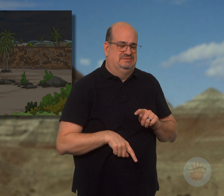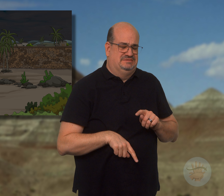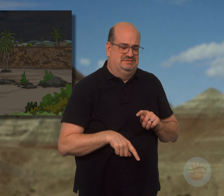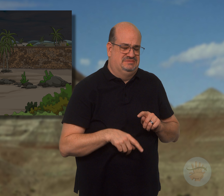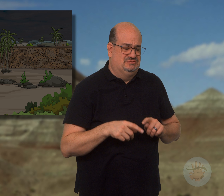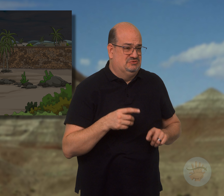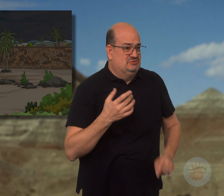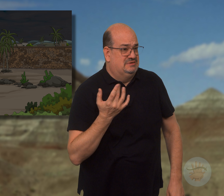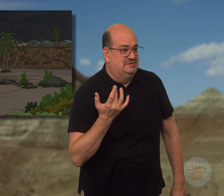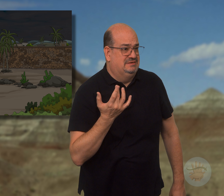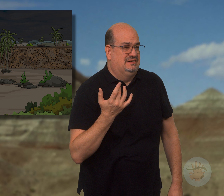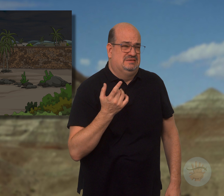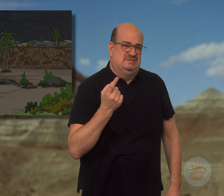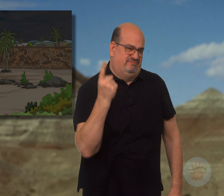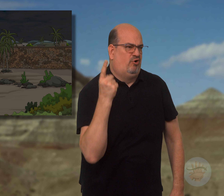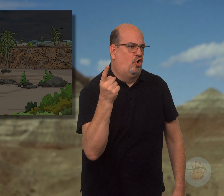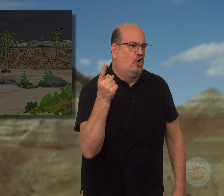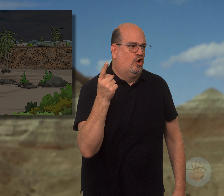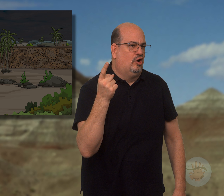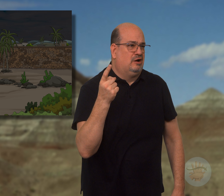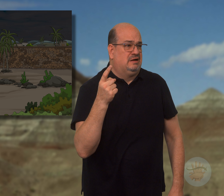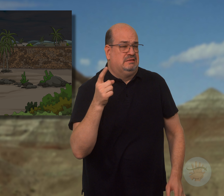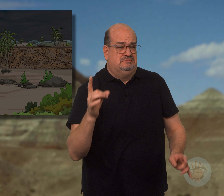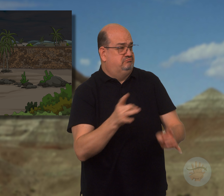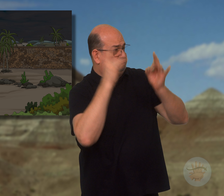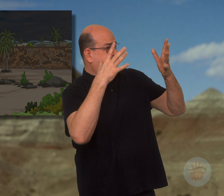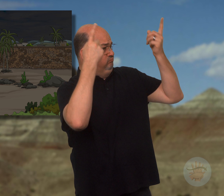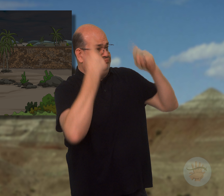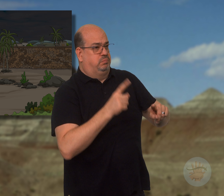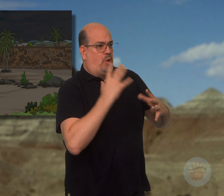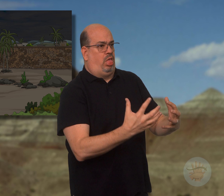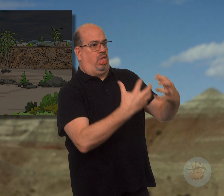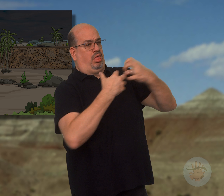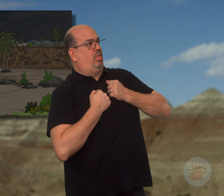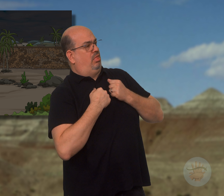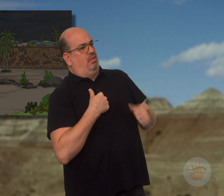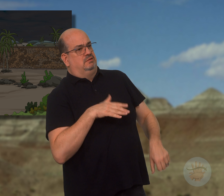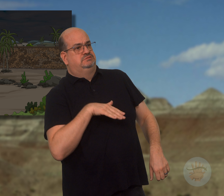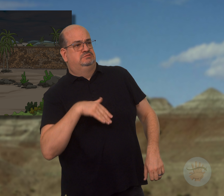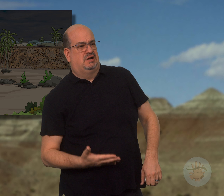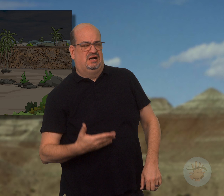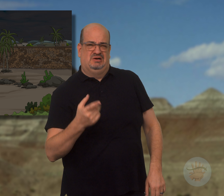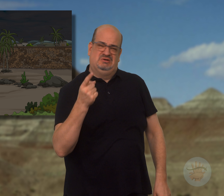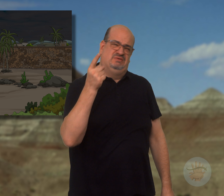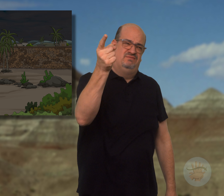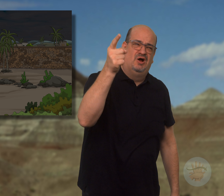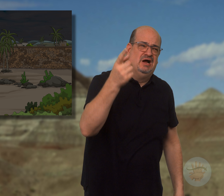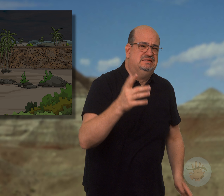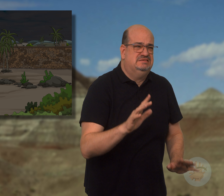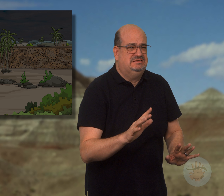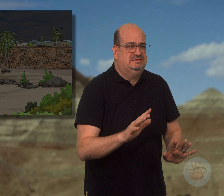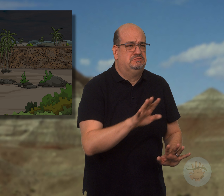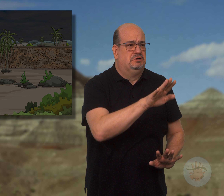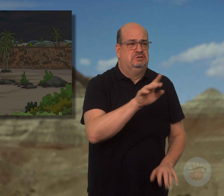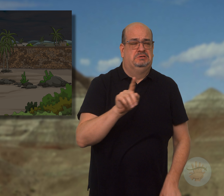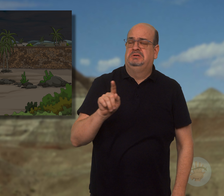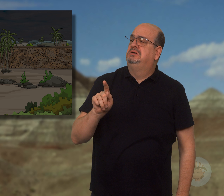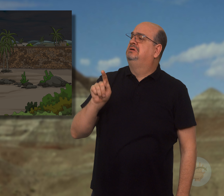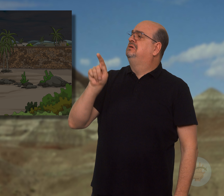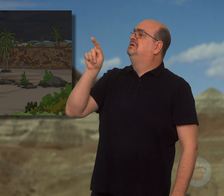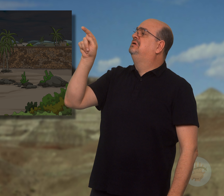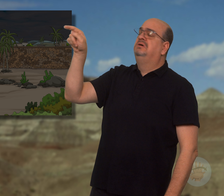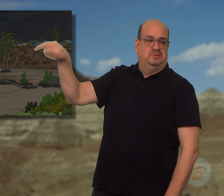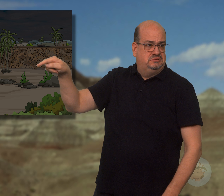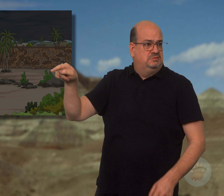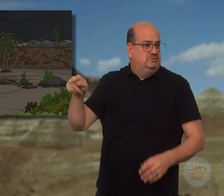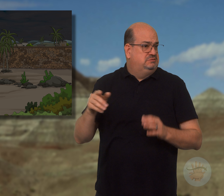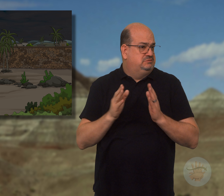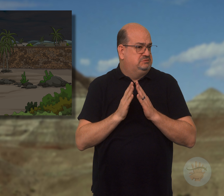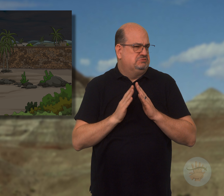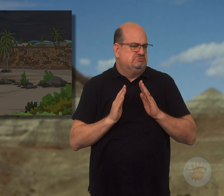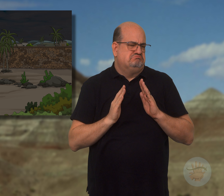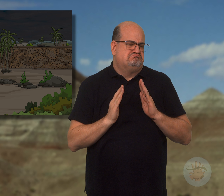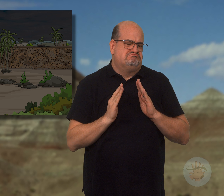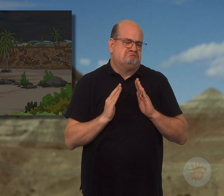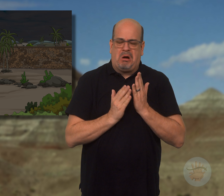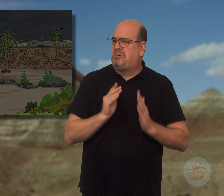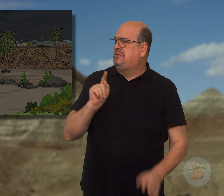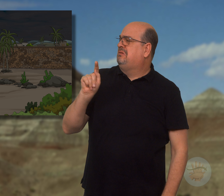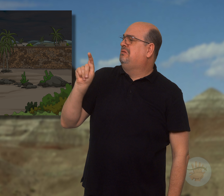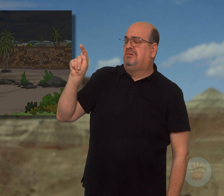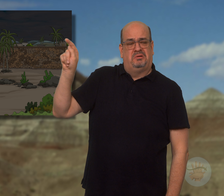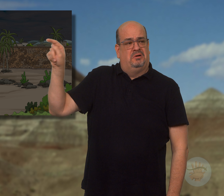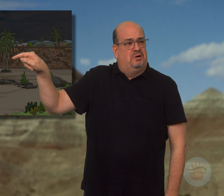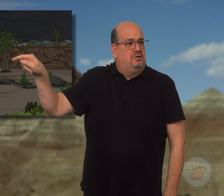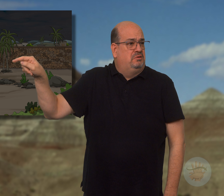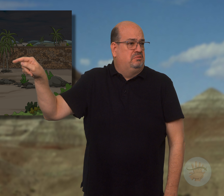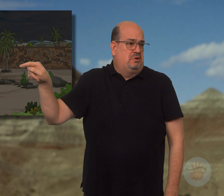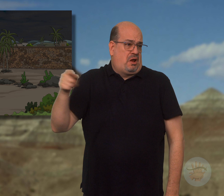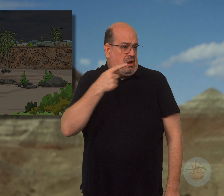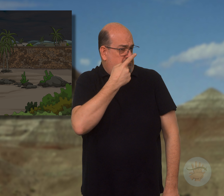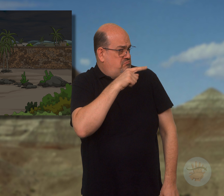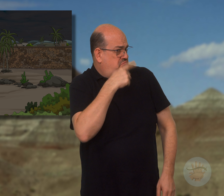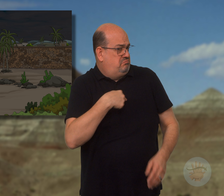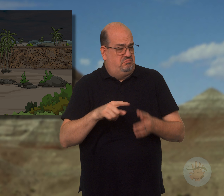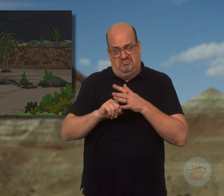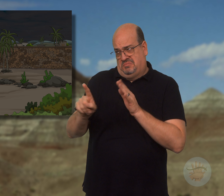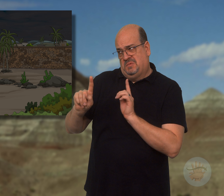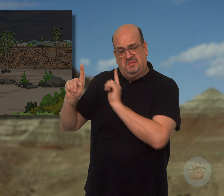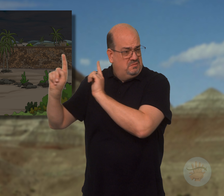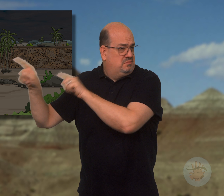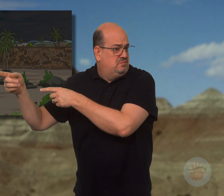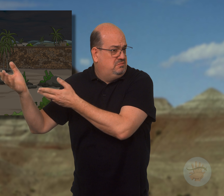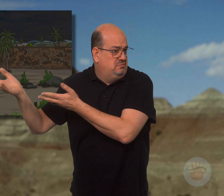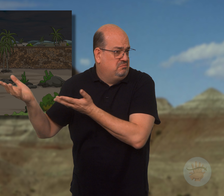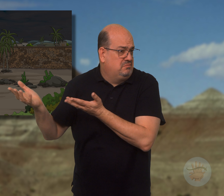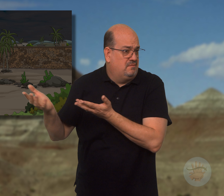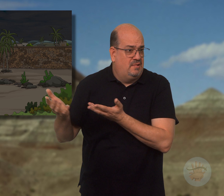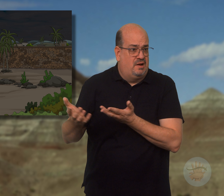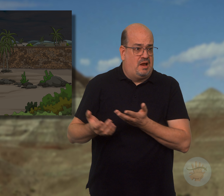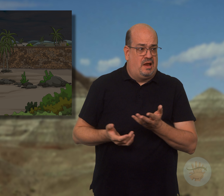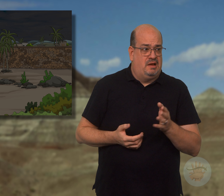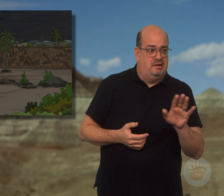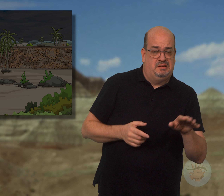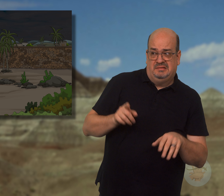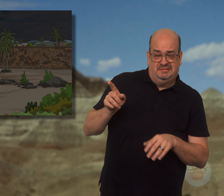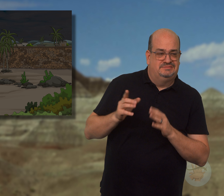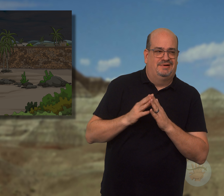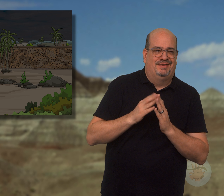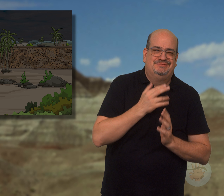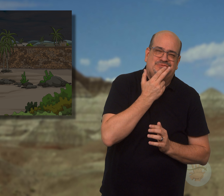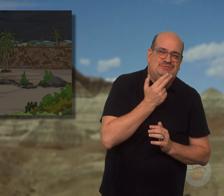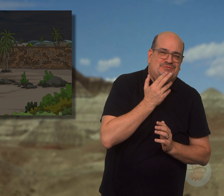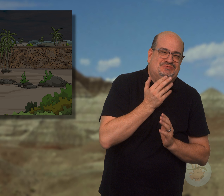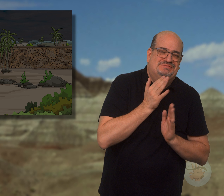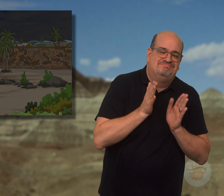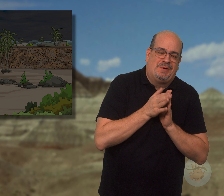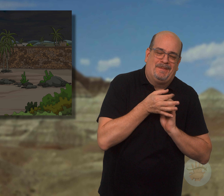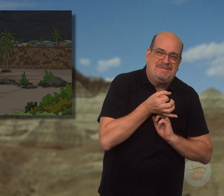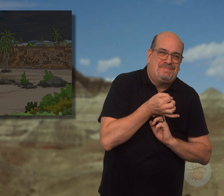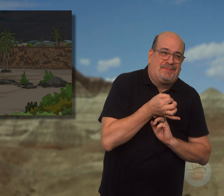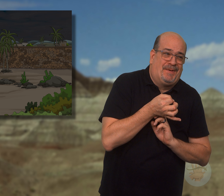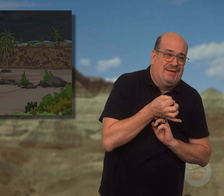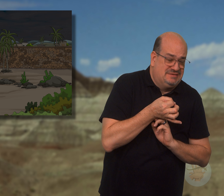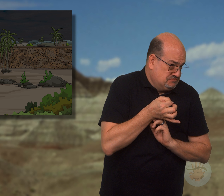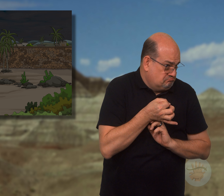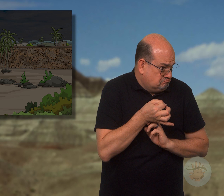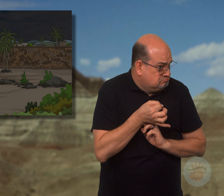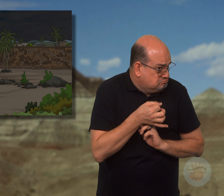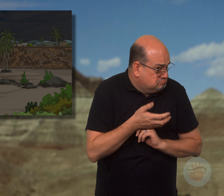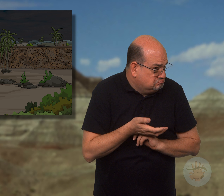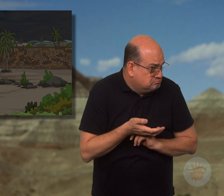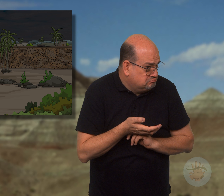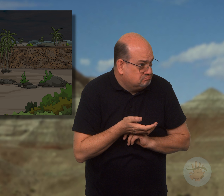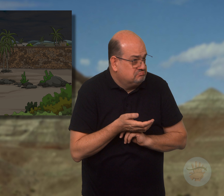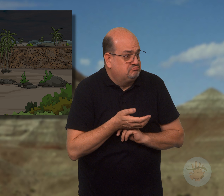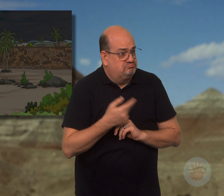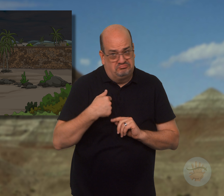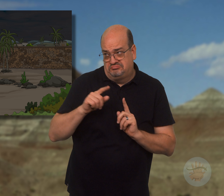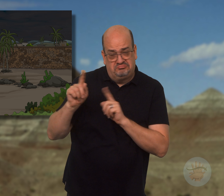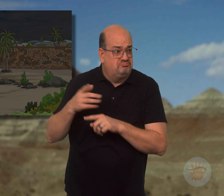the disaster will overtake me, and I will die. Look, there is a town nearby where I can flee, and it is a small place.